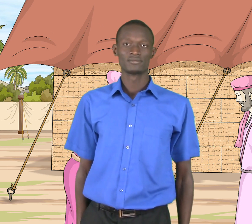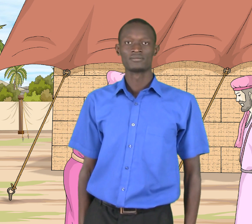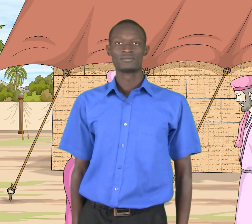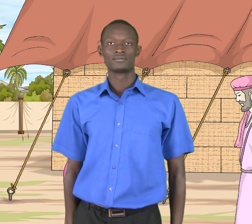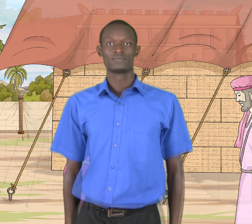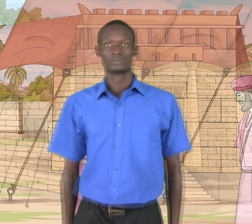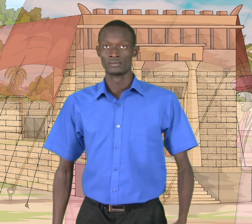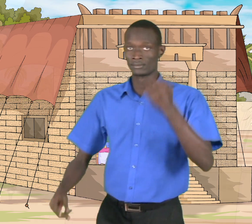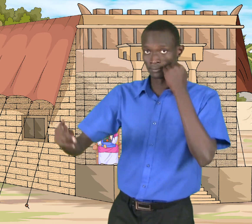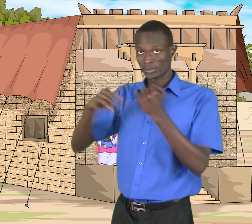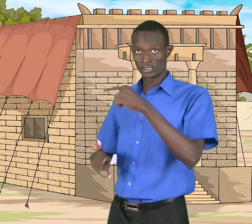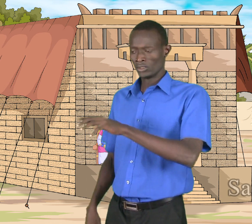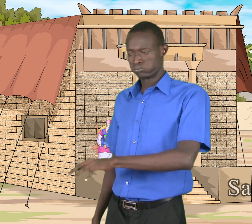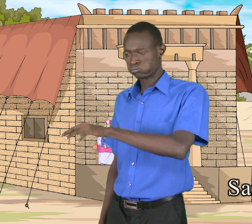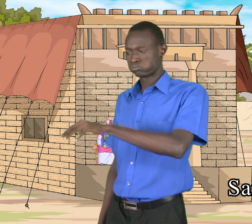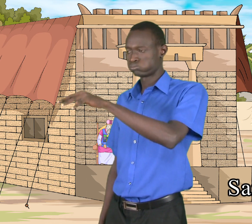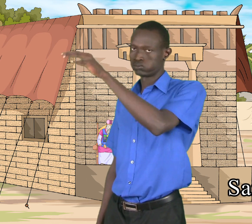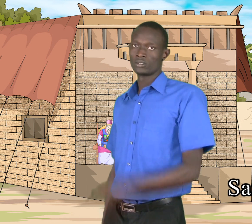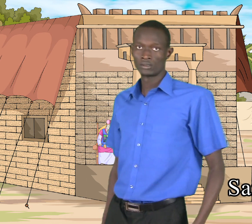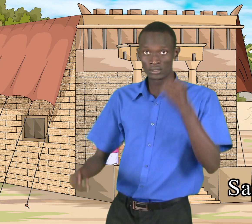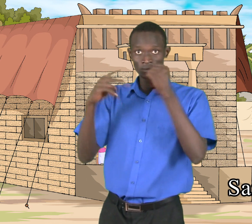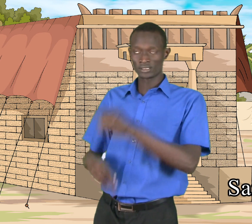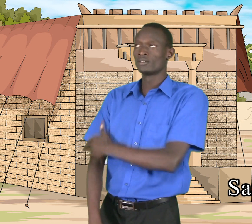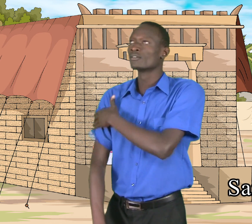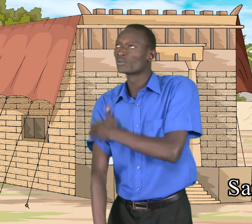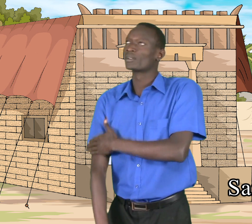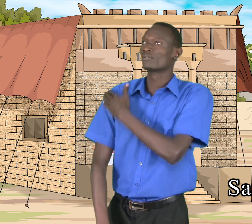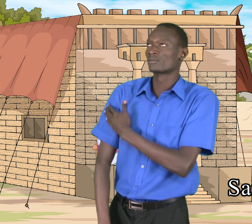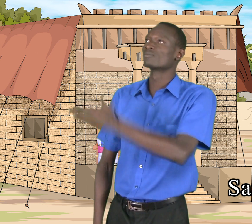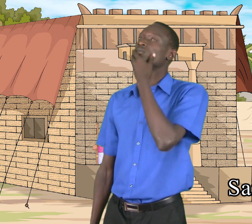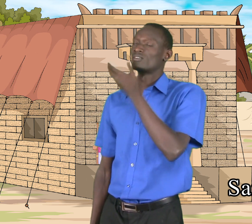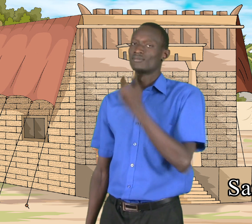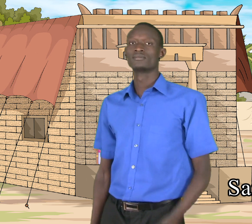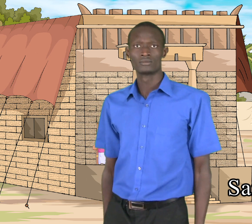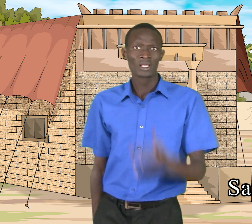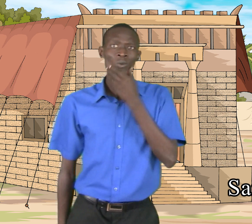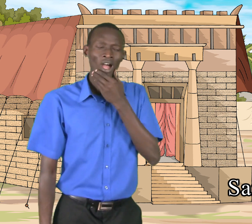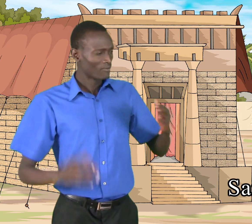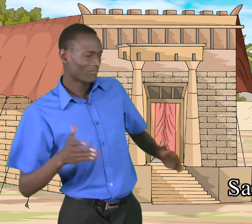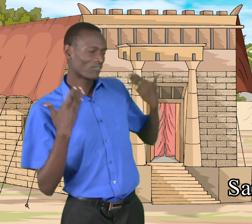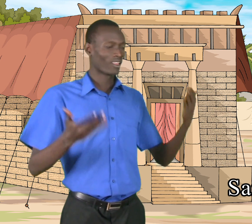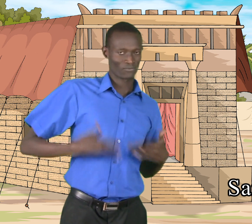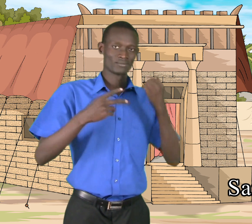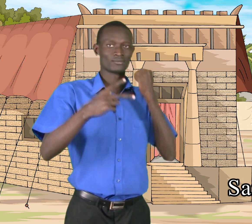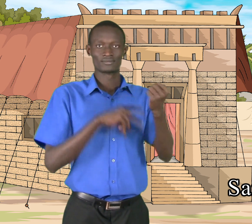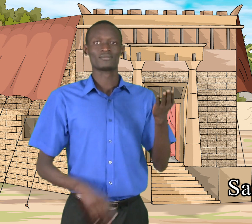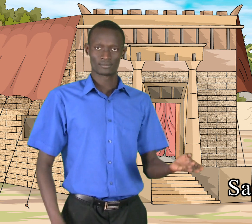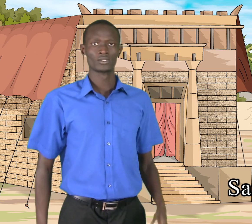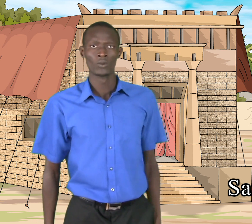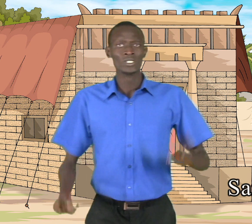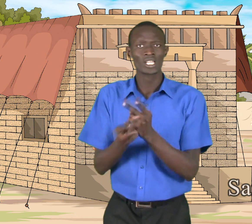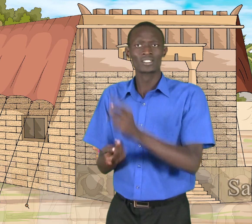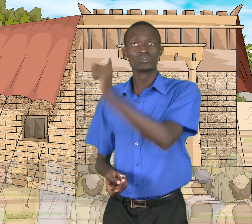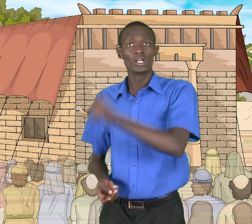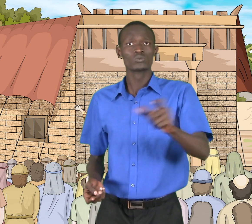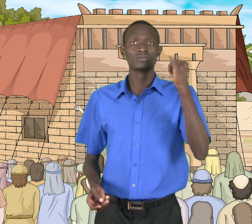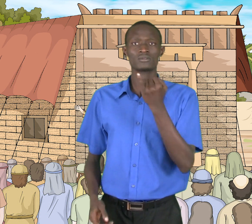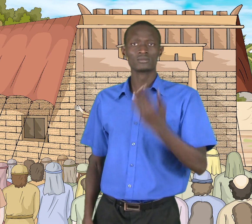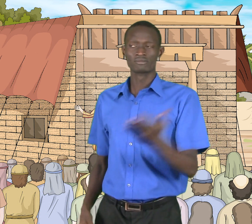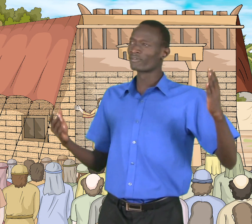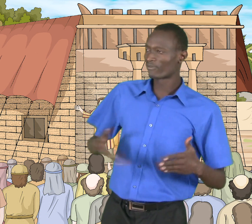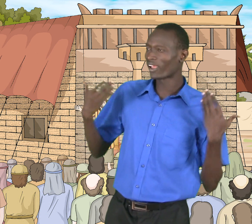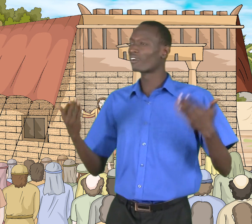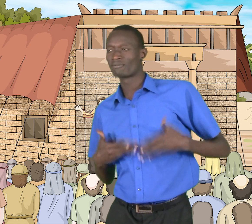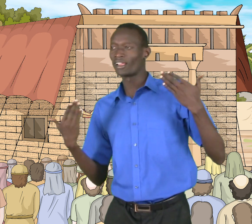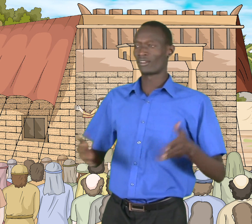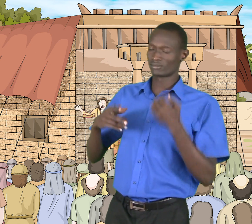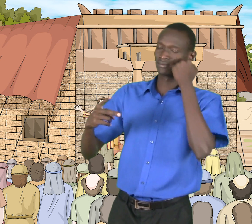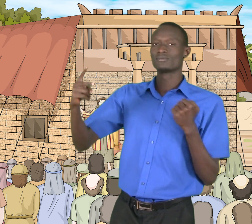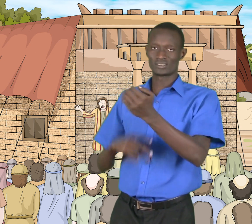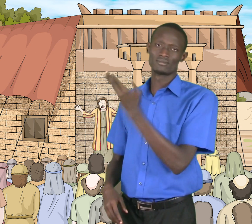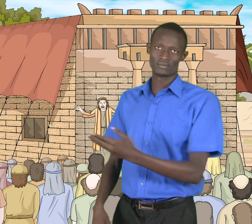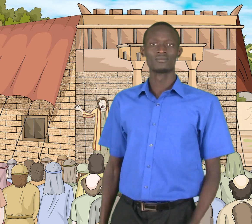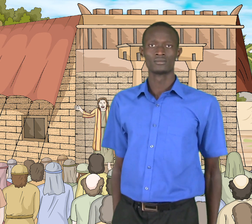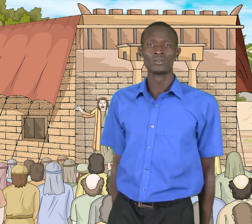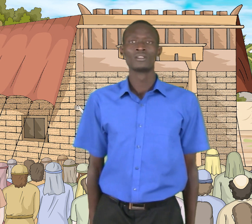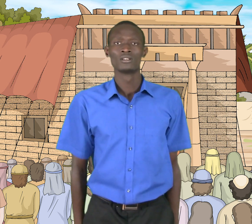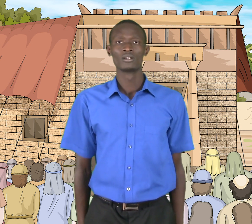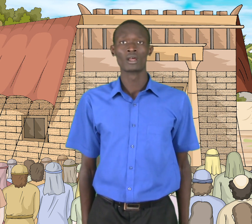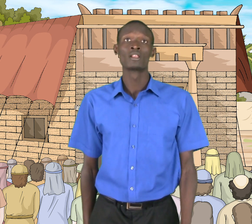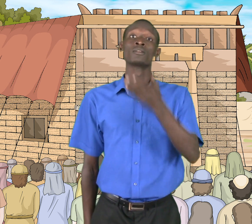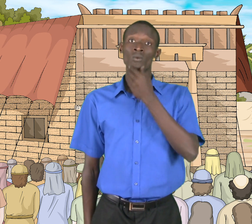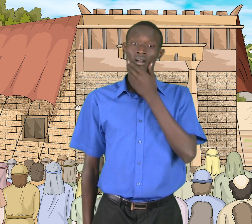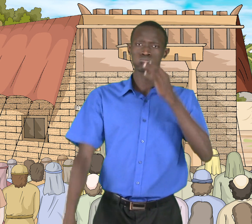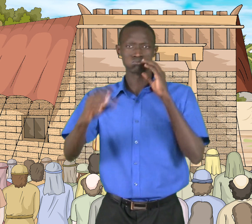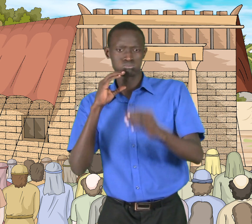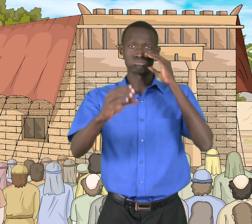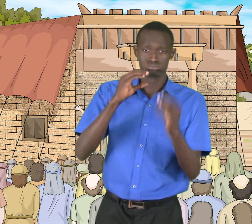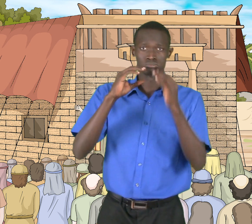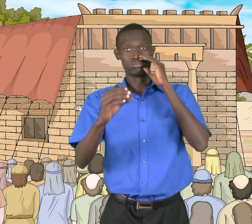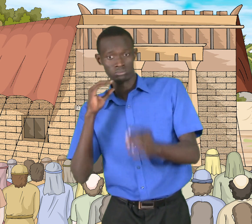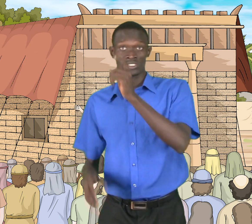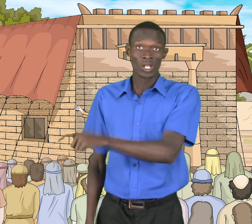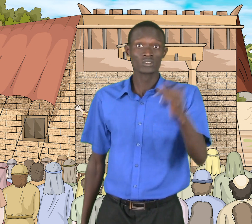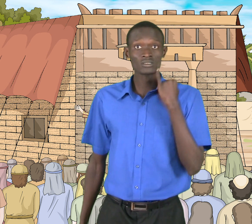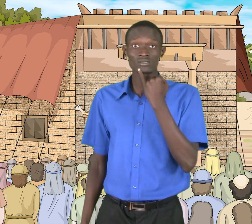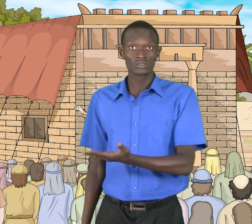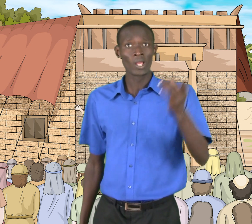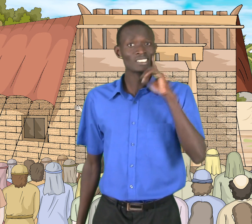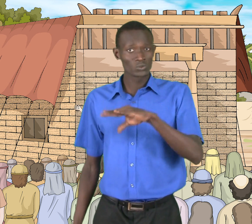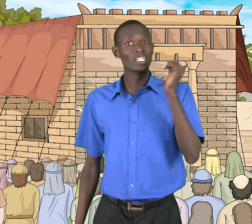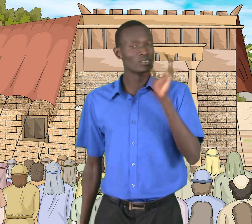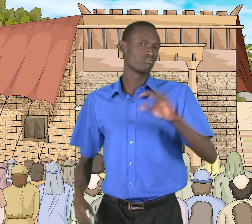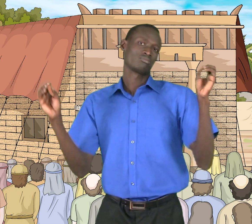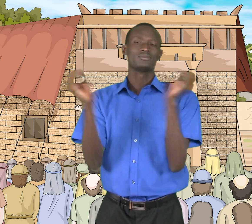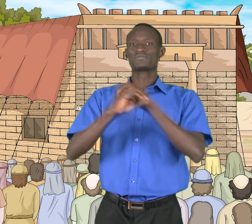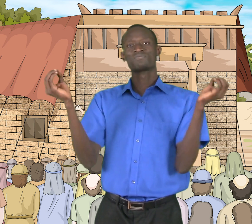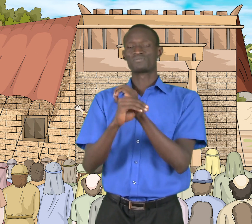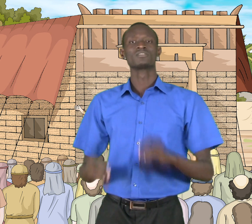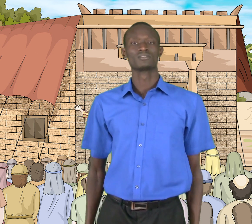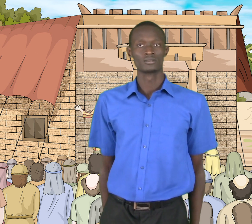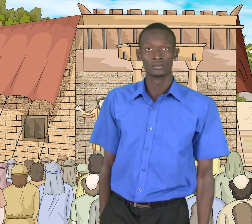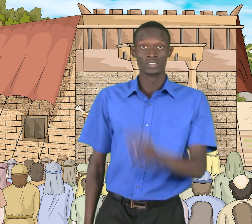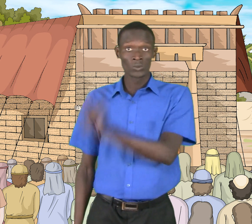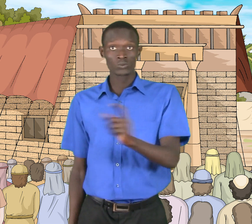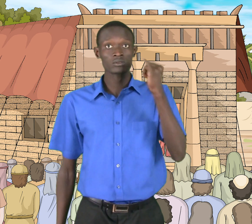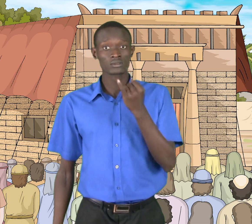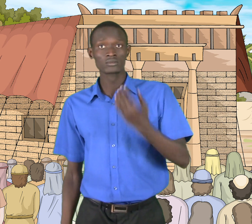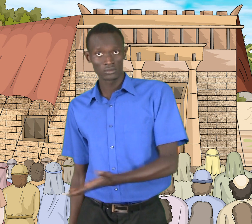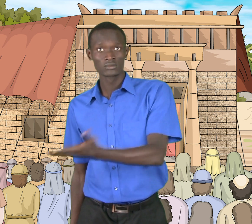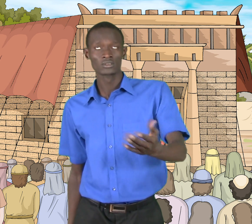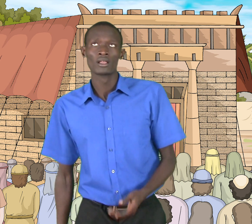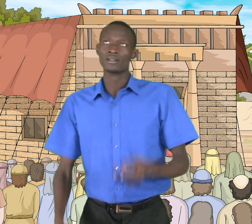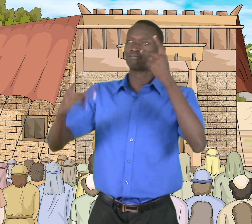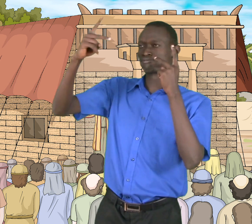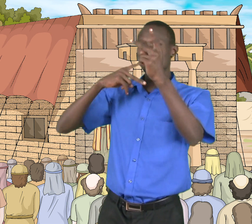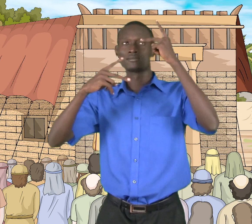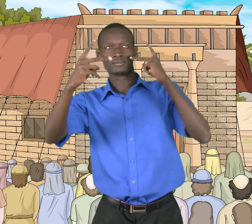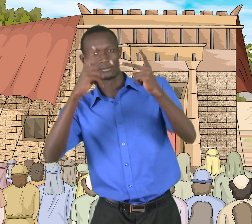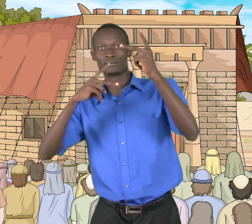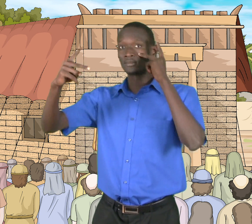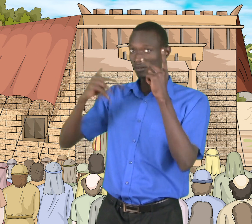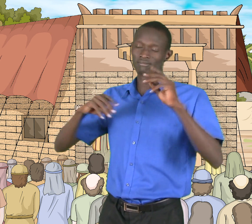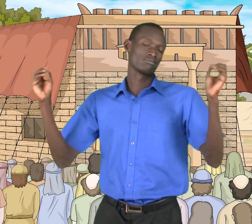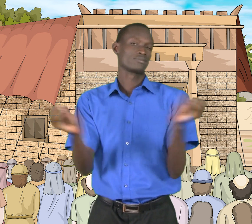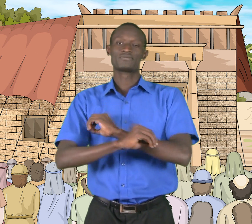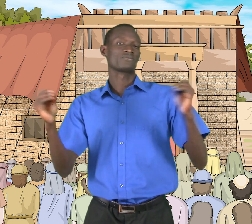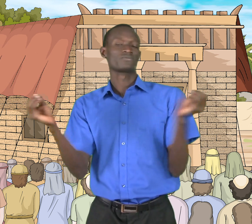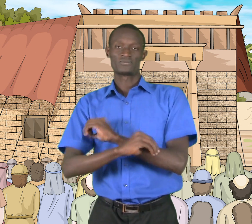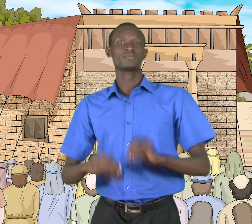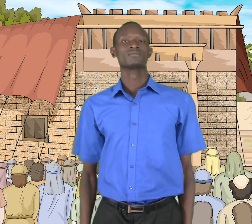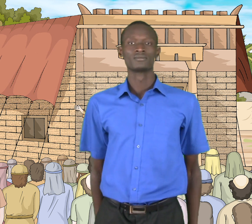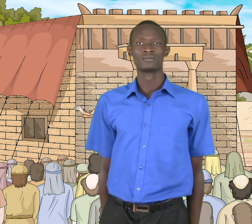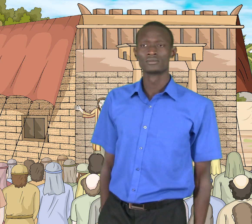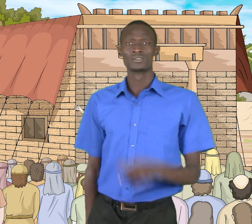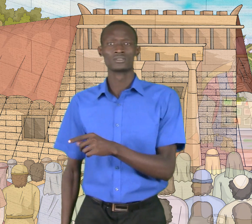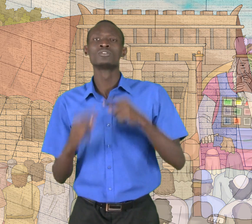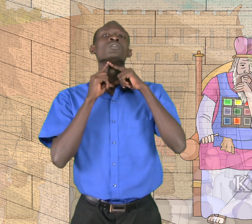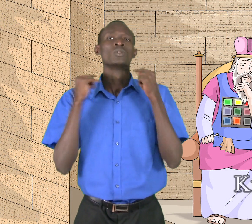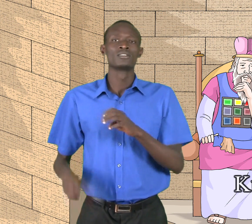And the boy Samuel continued to grow in stature and in favor with the LORD and with man.